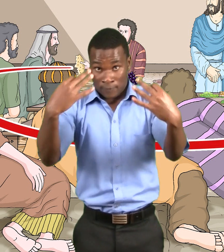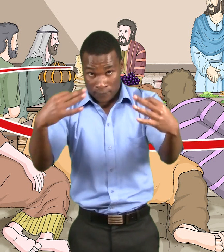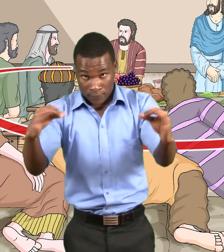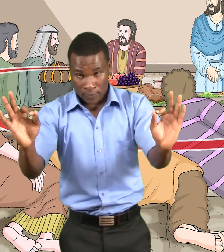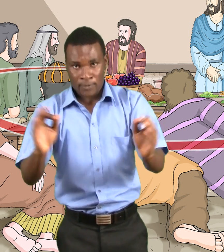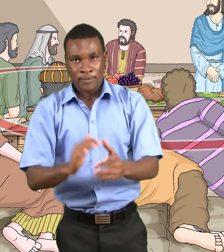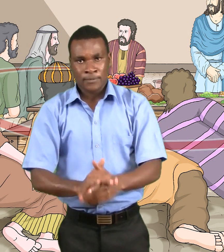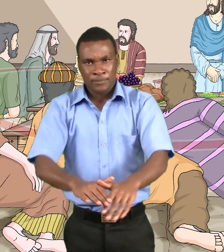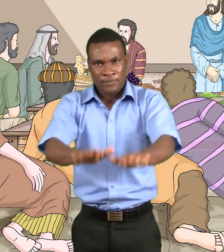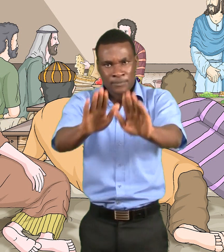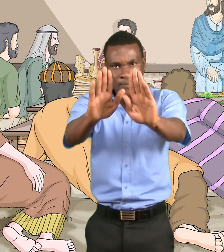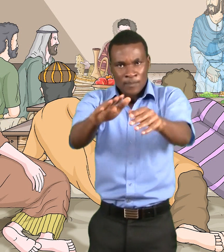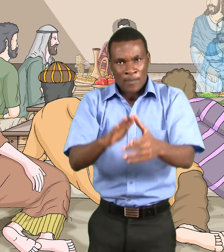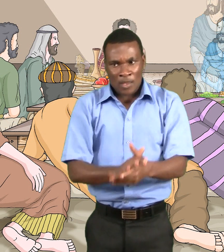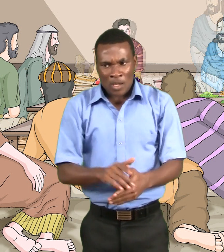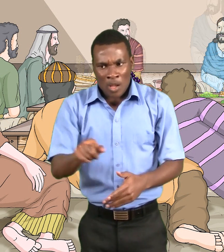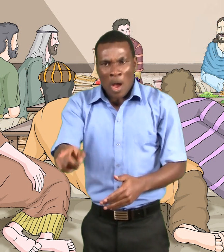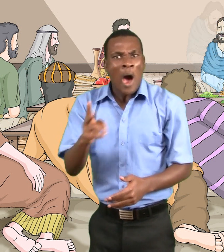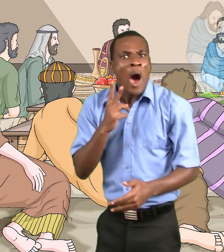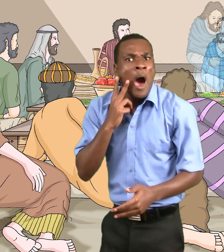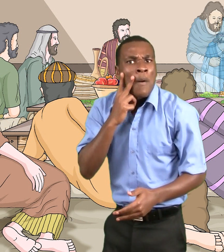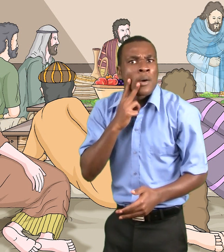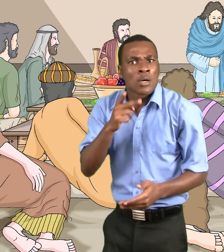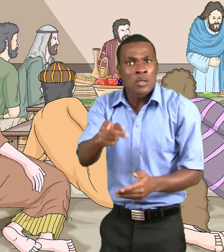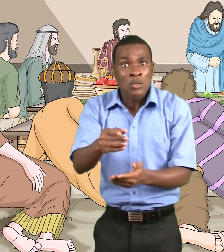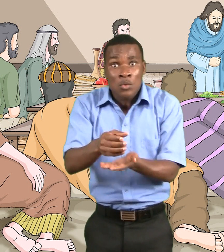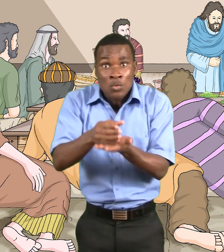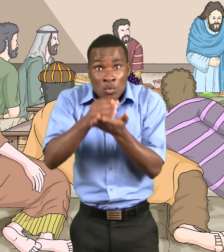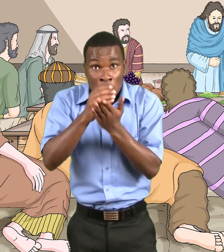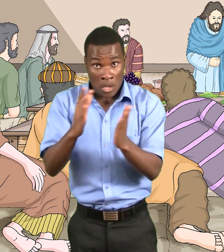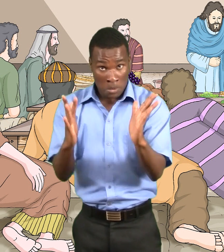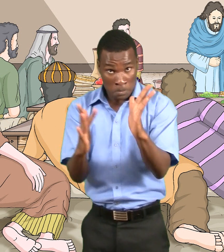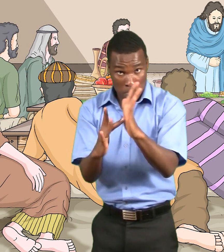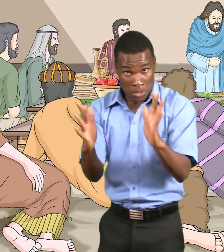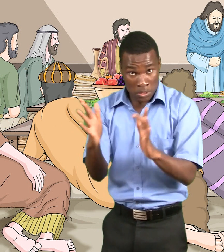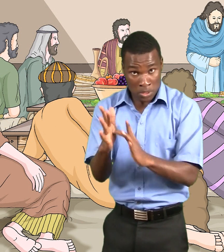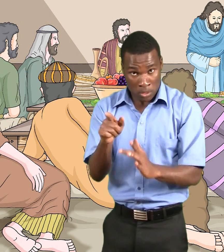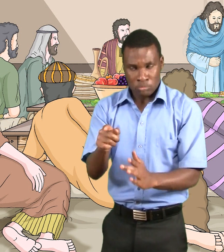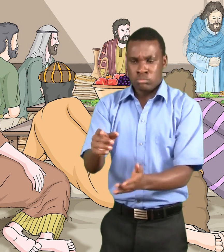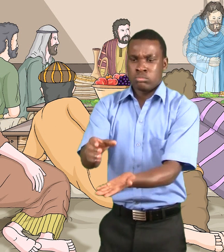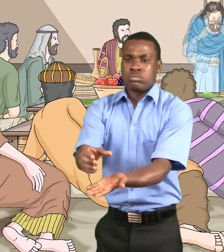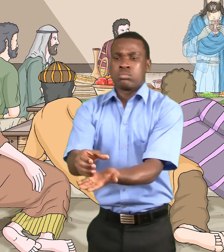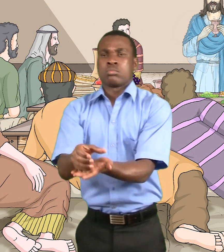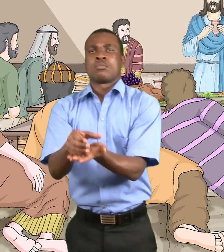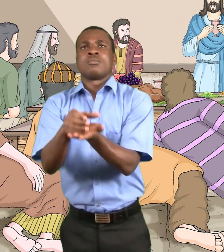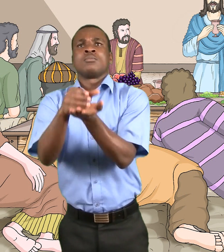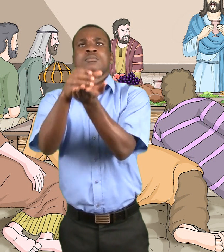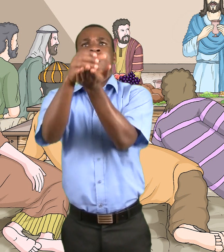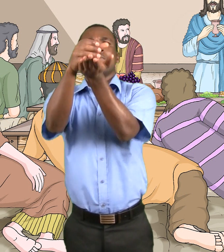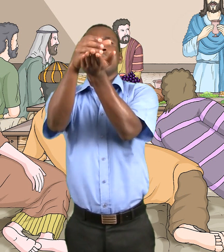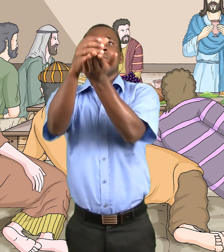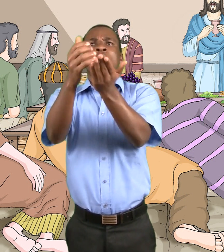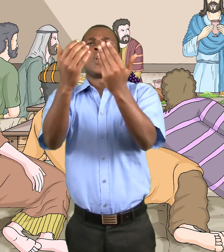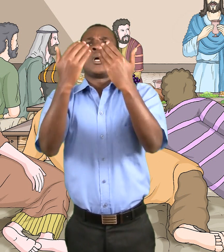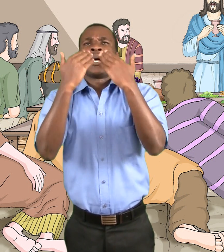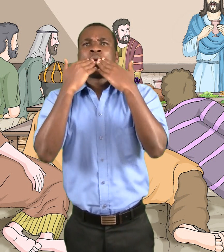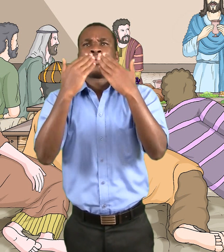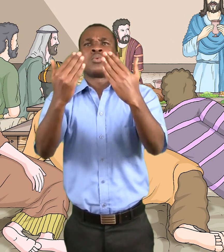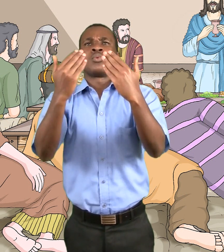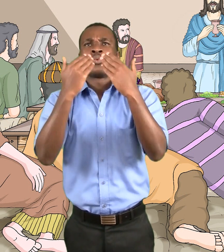this is My body.”